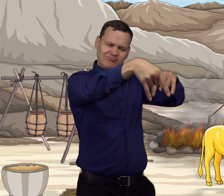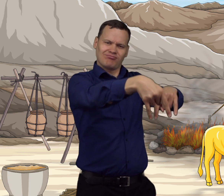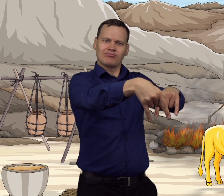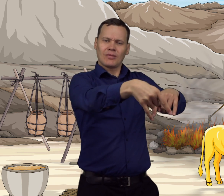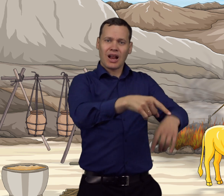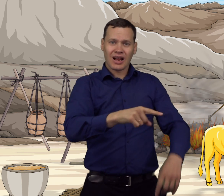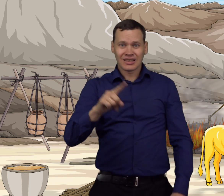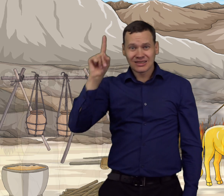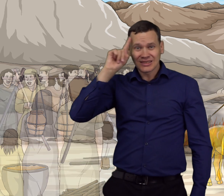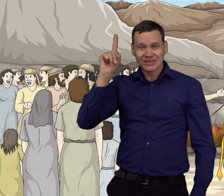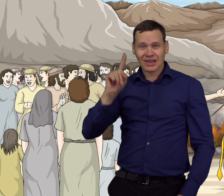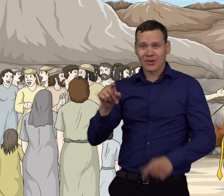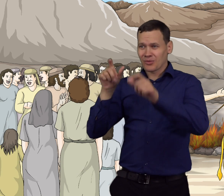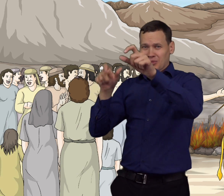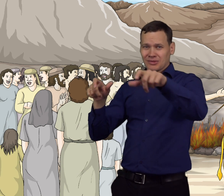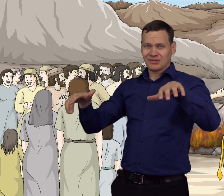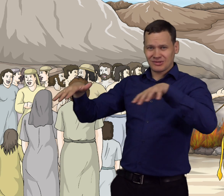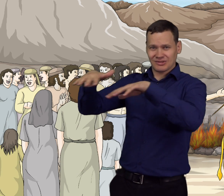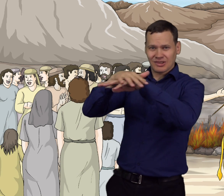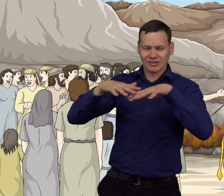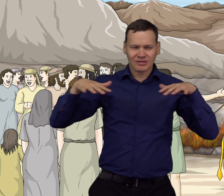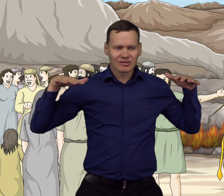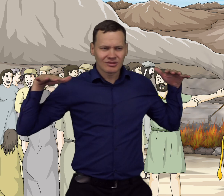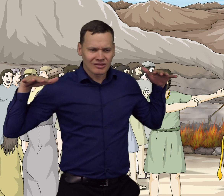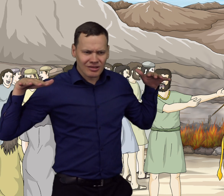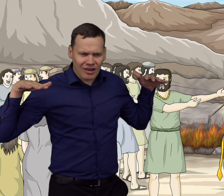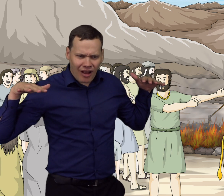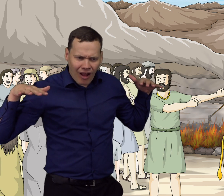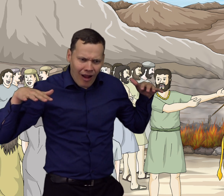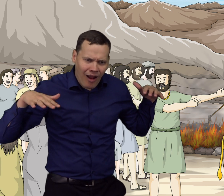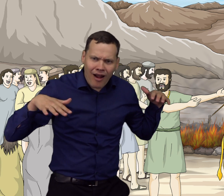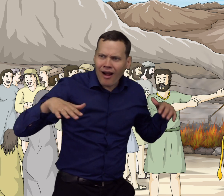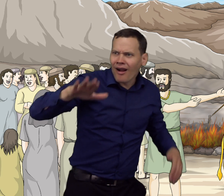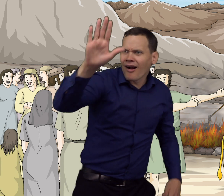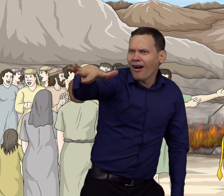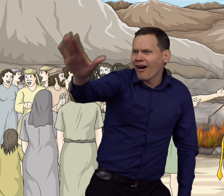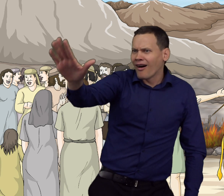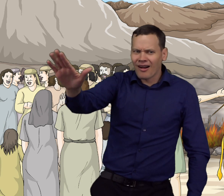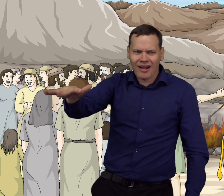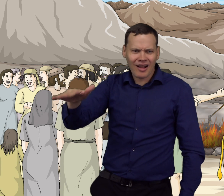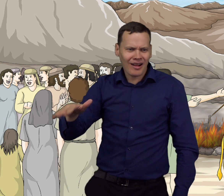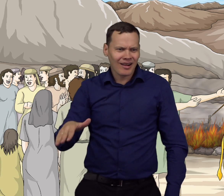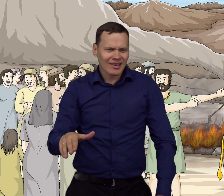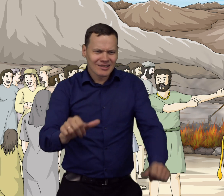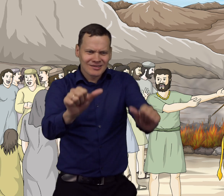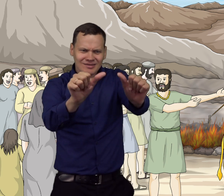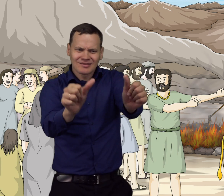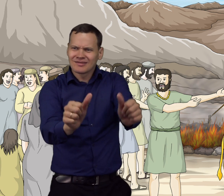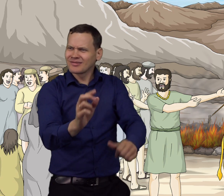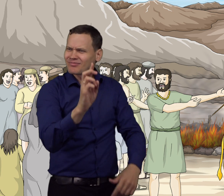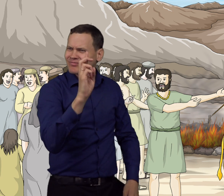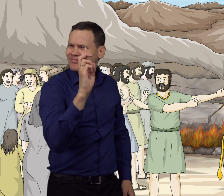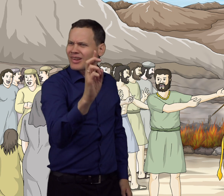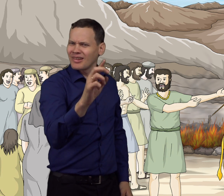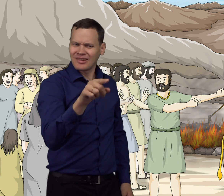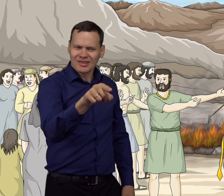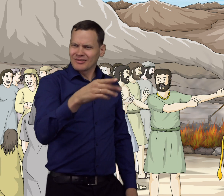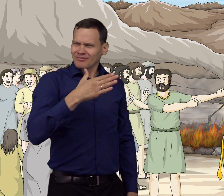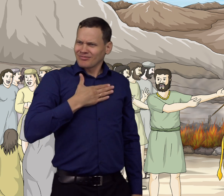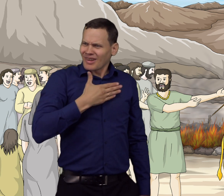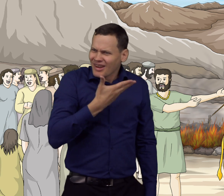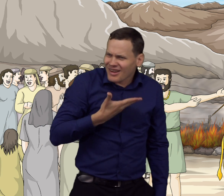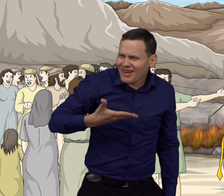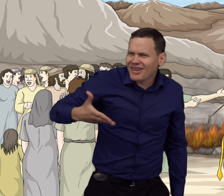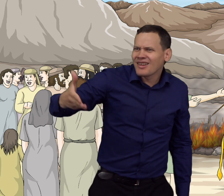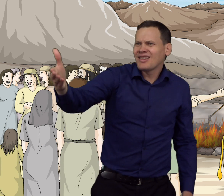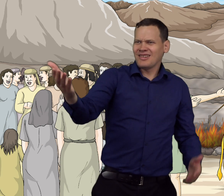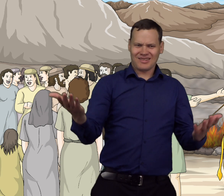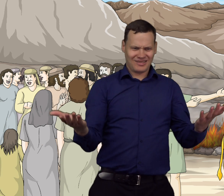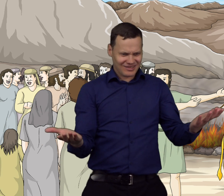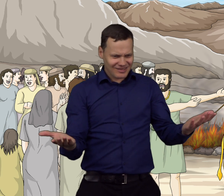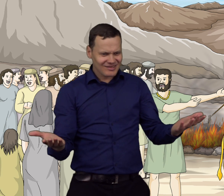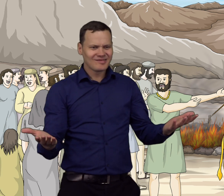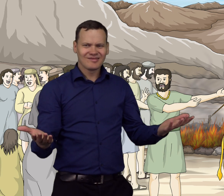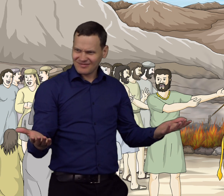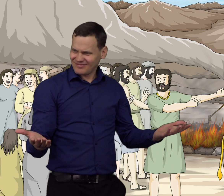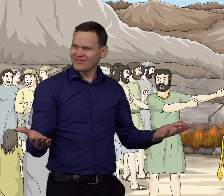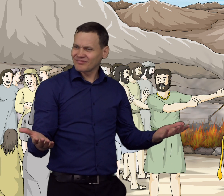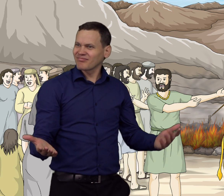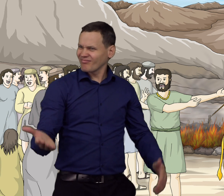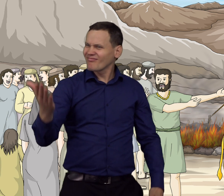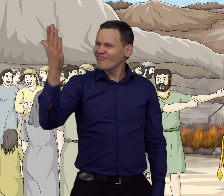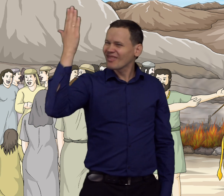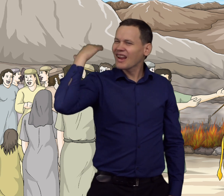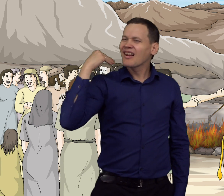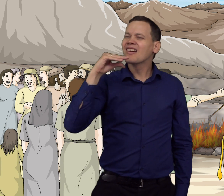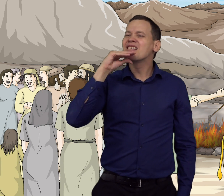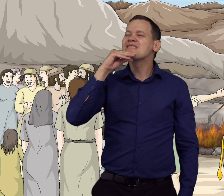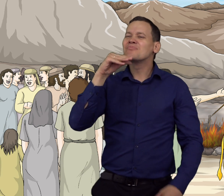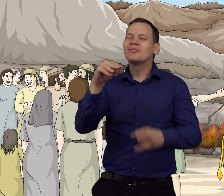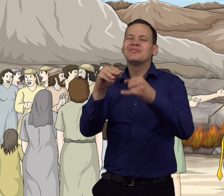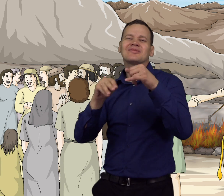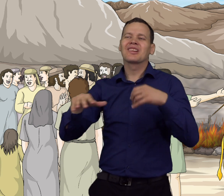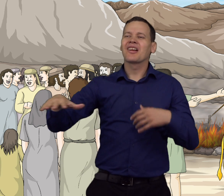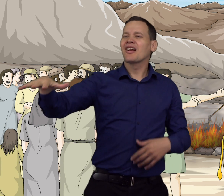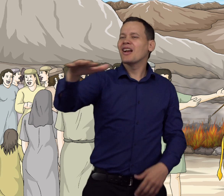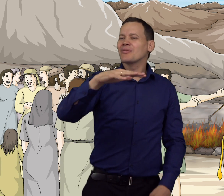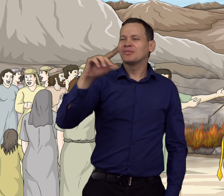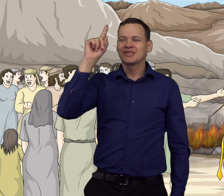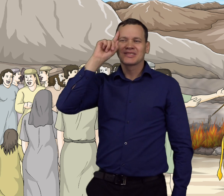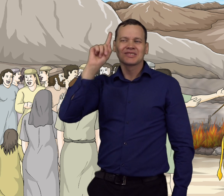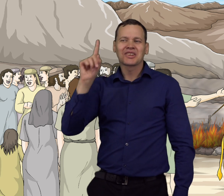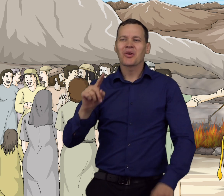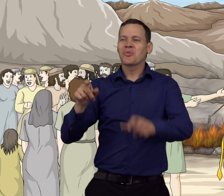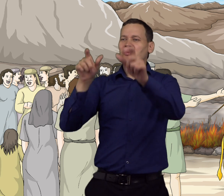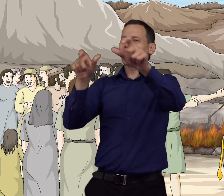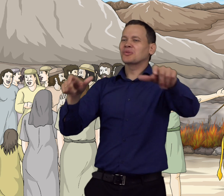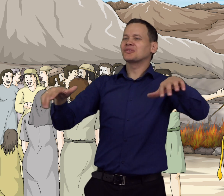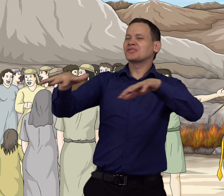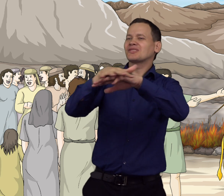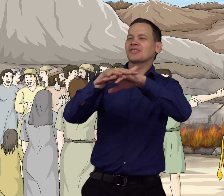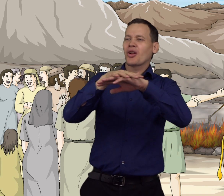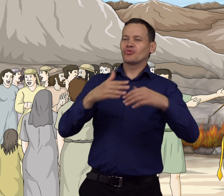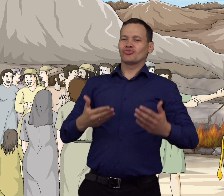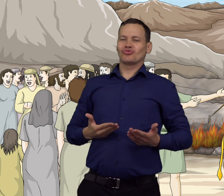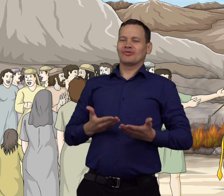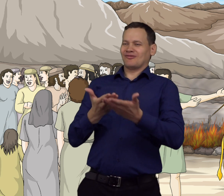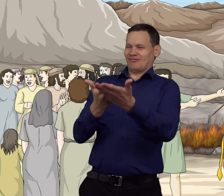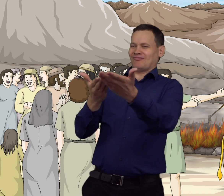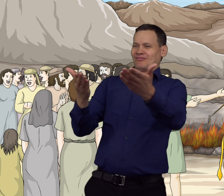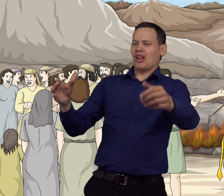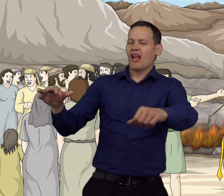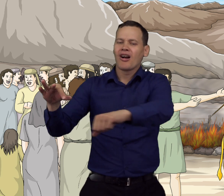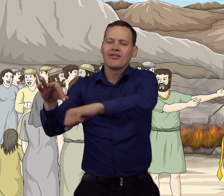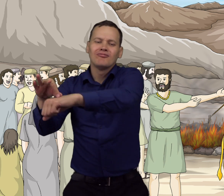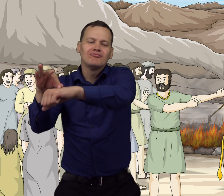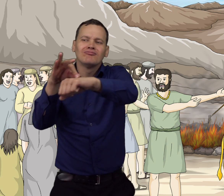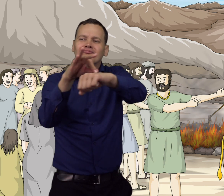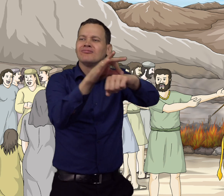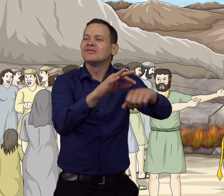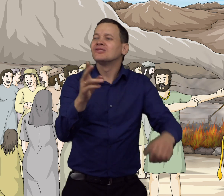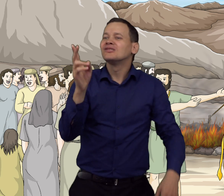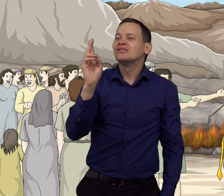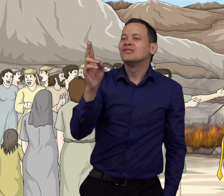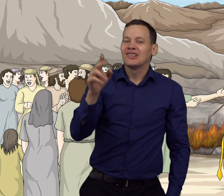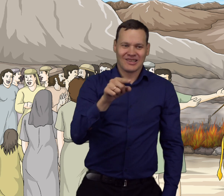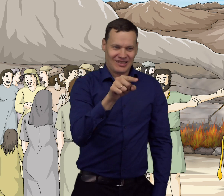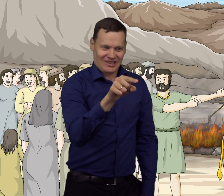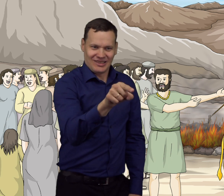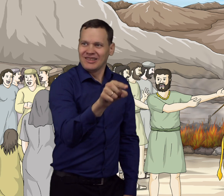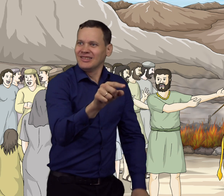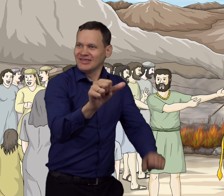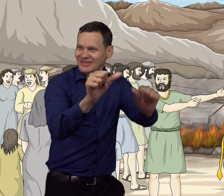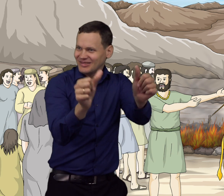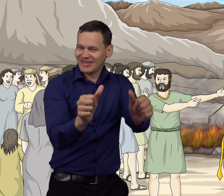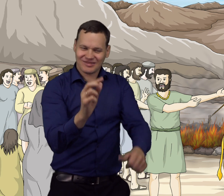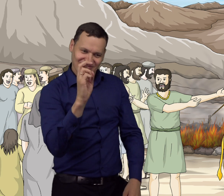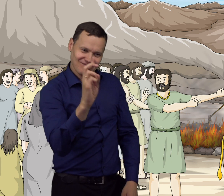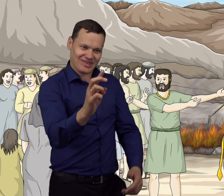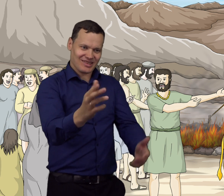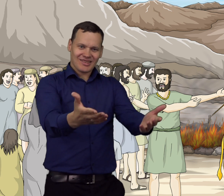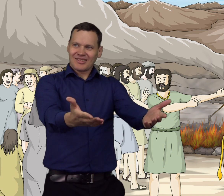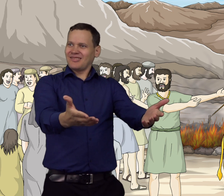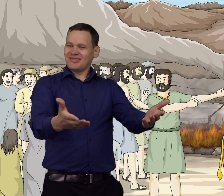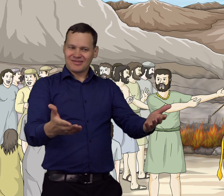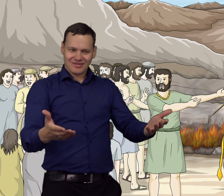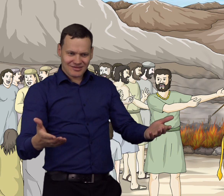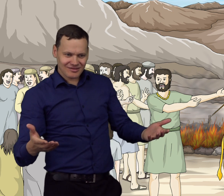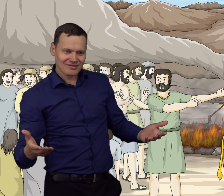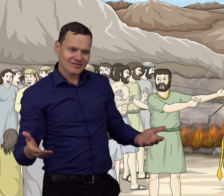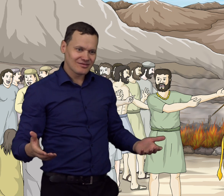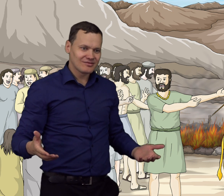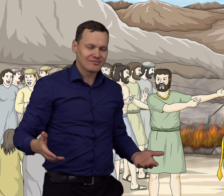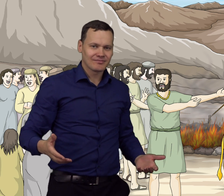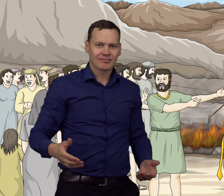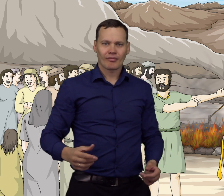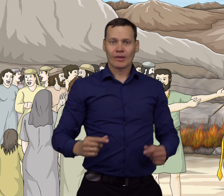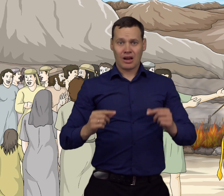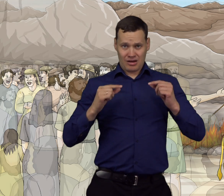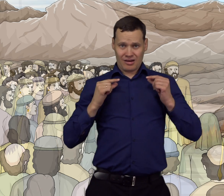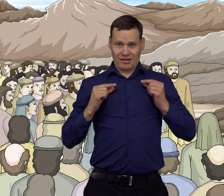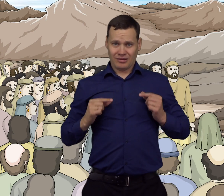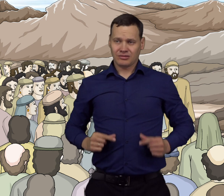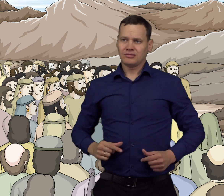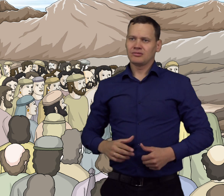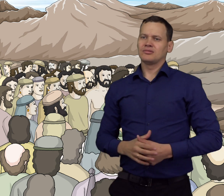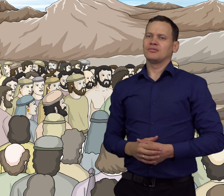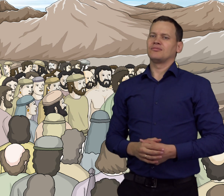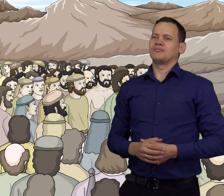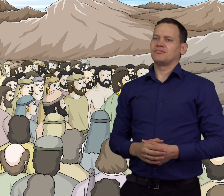And they said, “These, O Israel, are your gods, who brought you up out of the land of Egypt!”